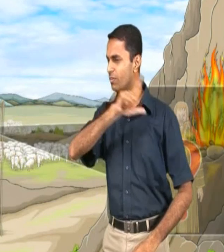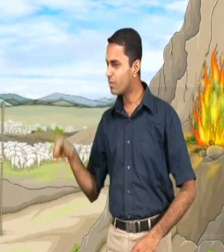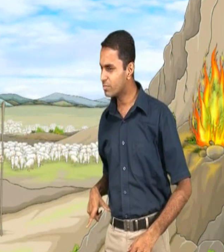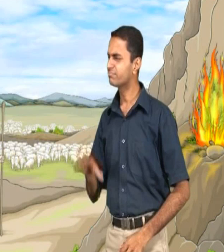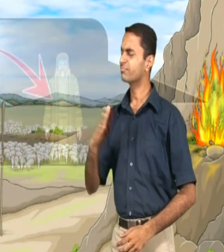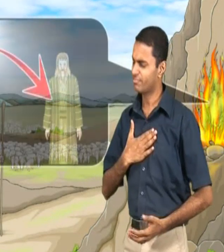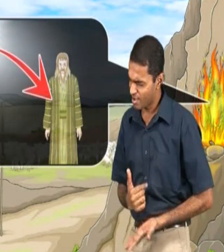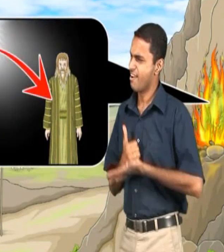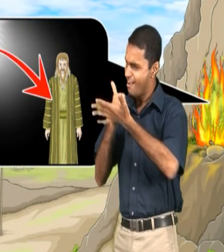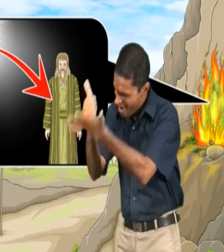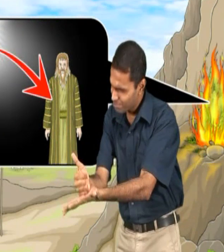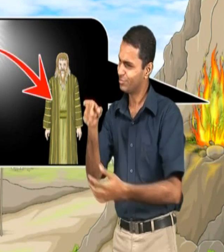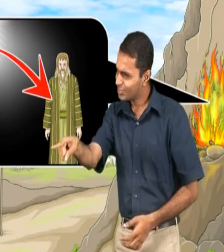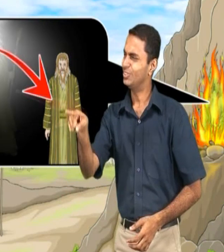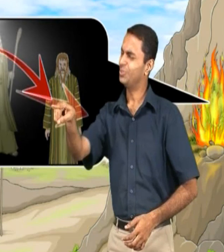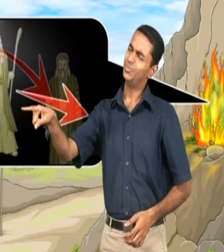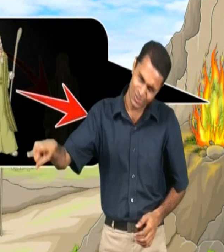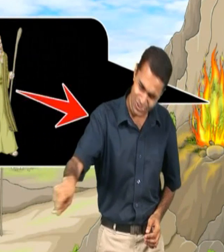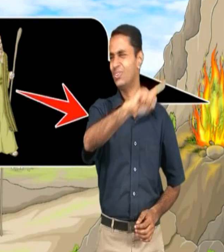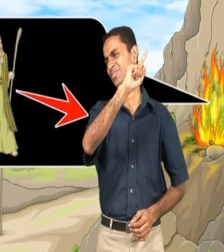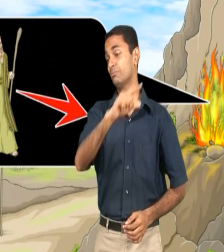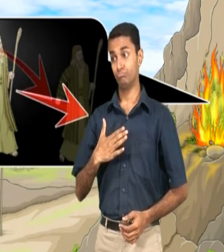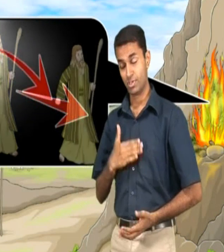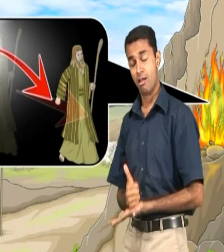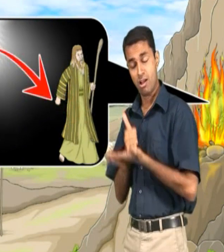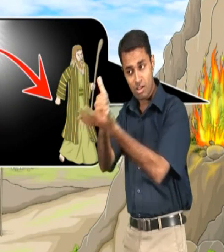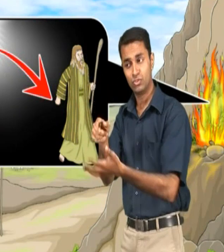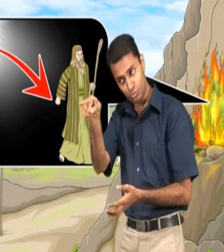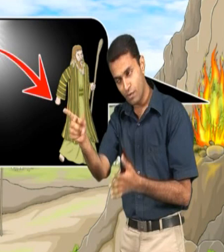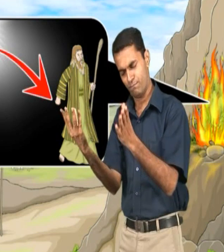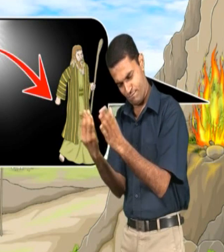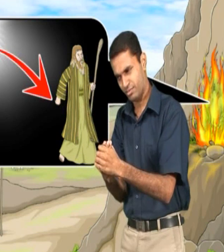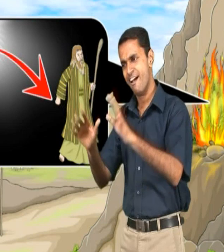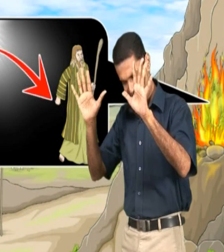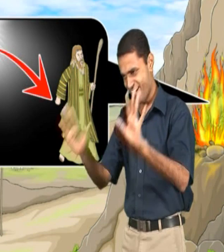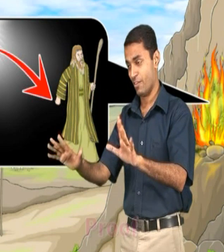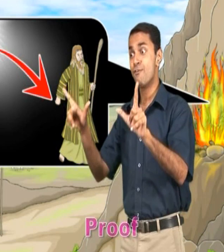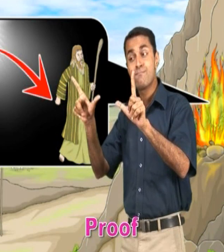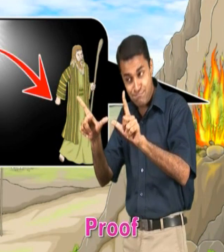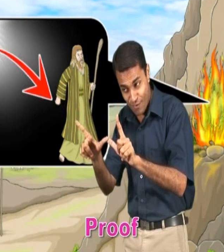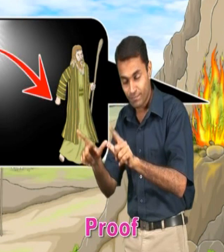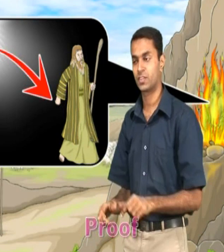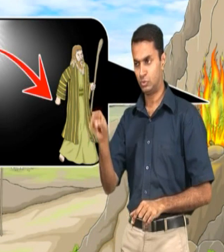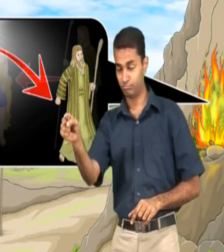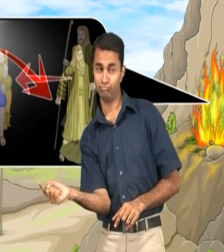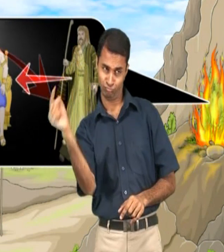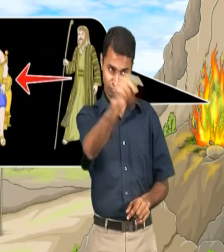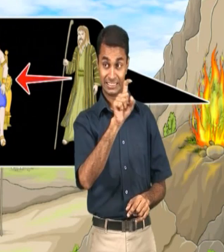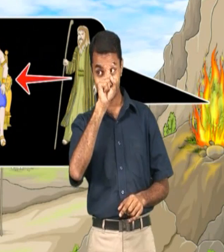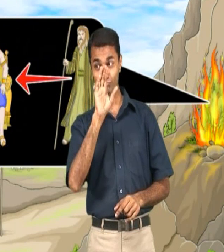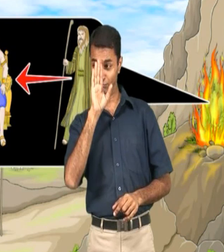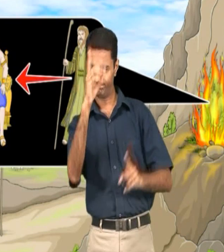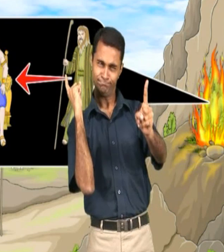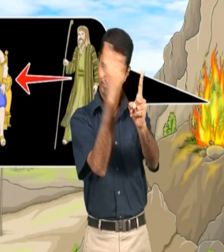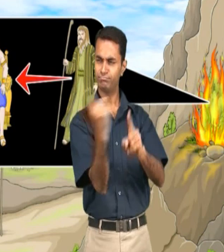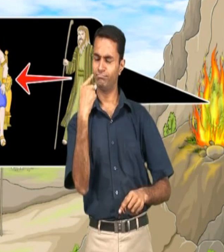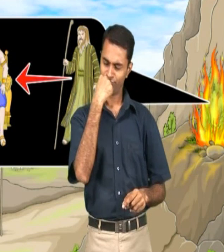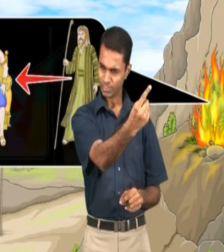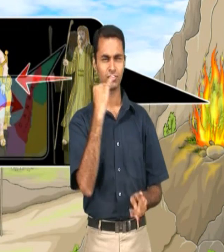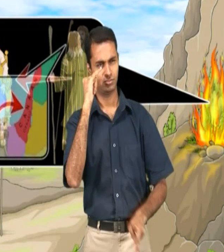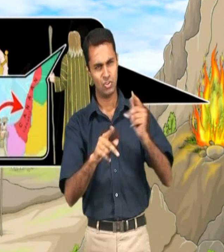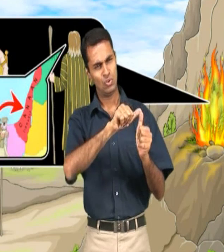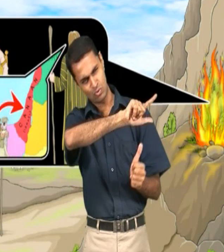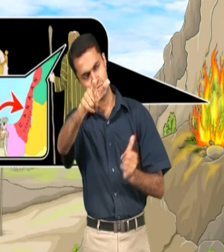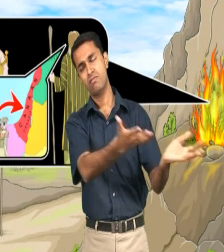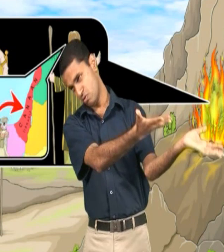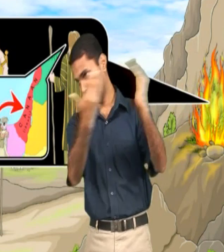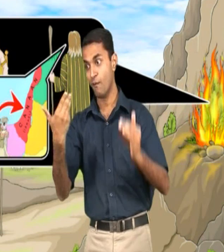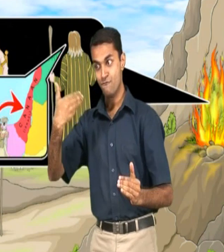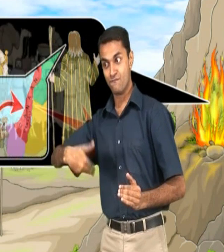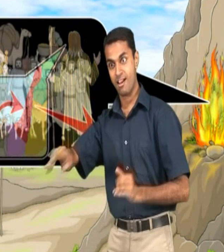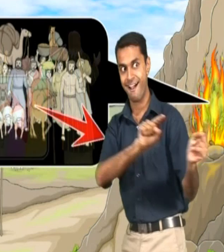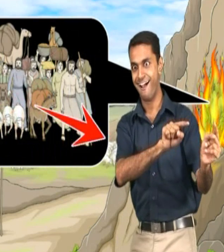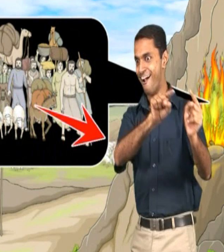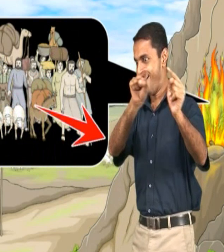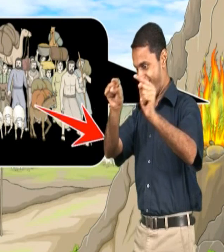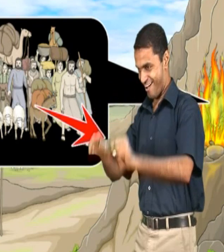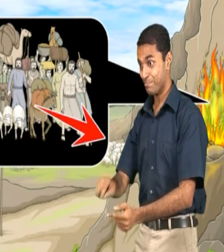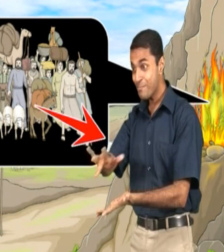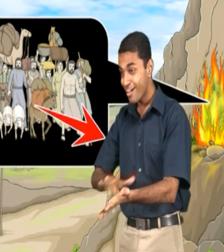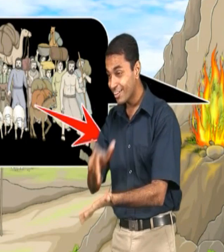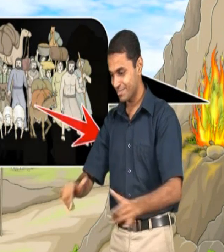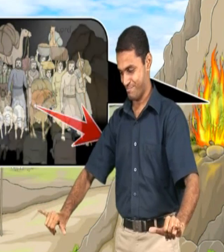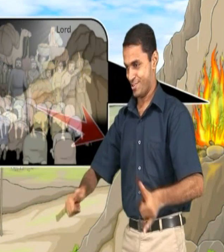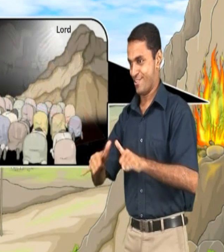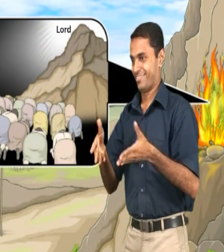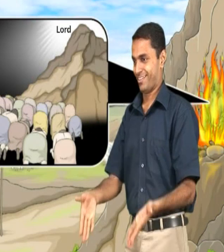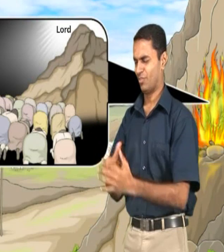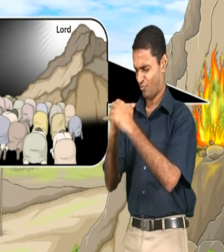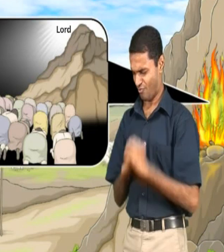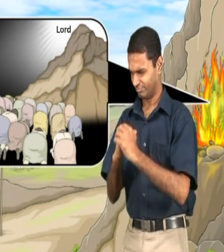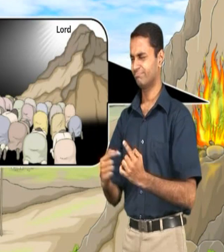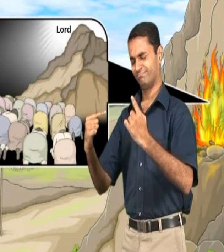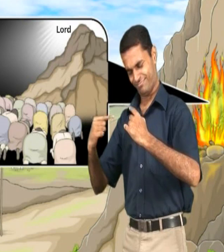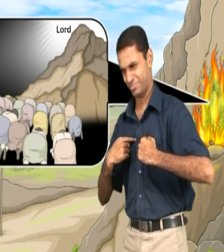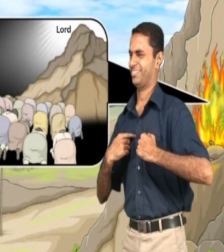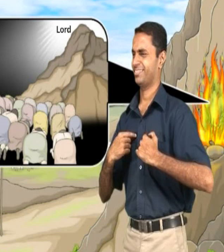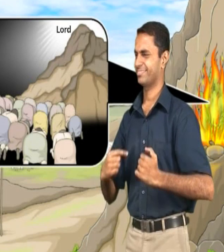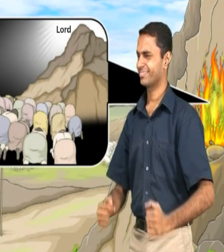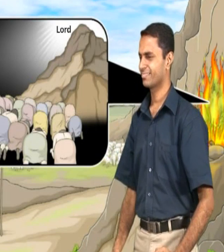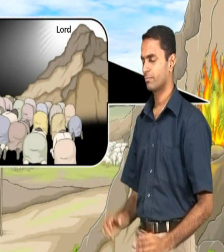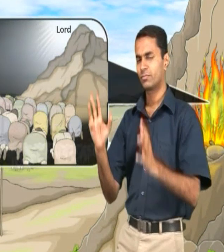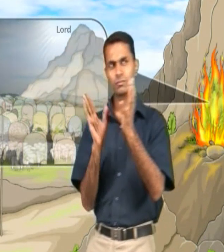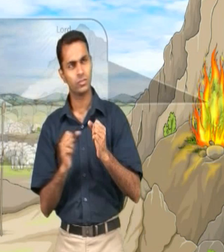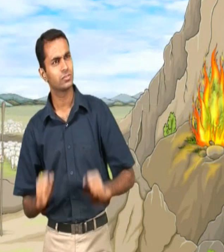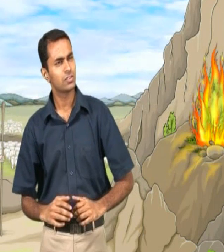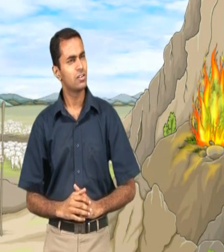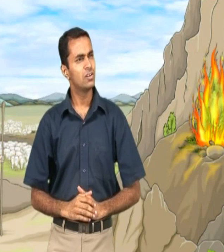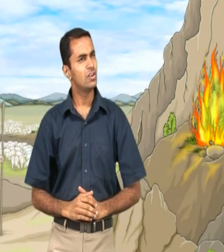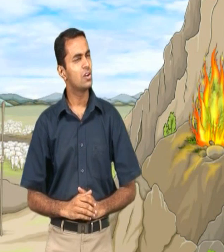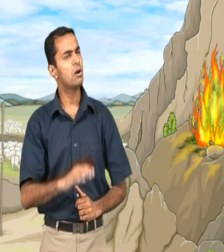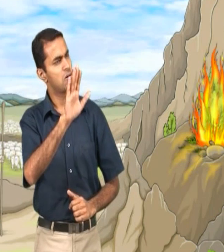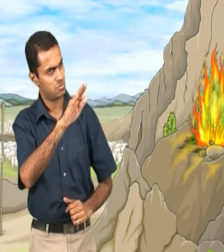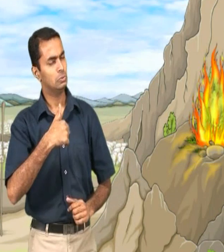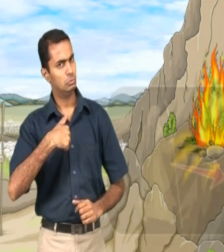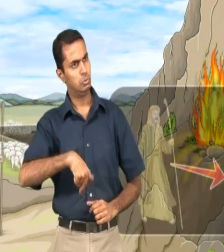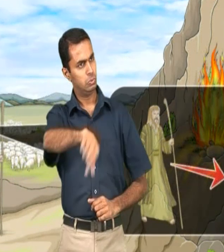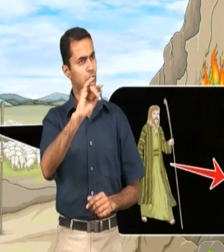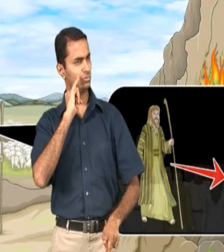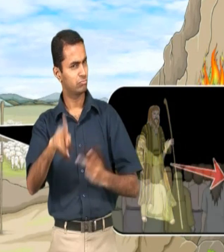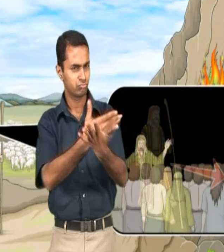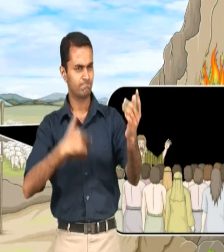“I will surely be with you,” God said, “and this will be the sign to you that I have sent you: When you have brought the people out of Egypt, all of you will worship God on this mountain.”